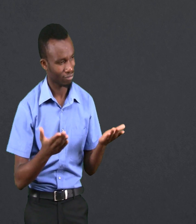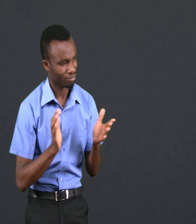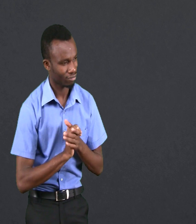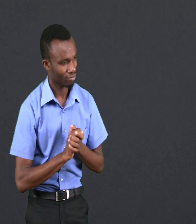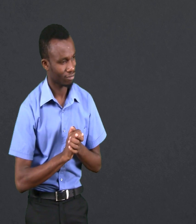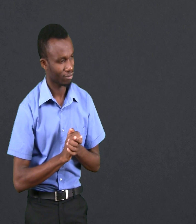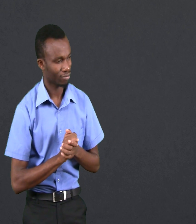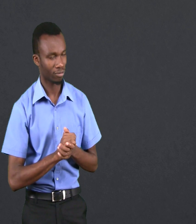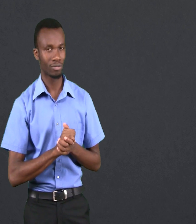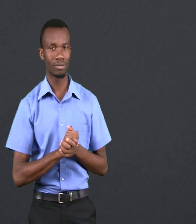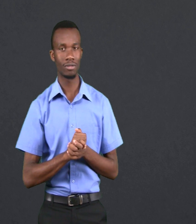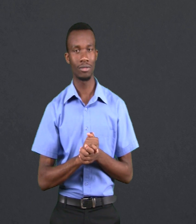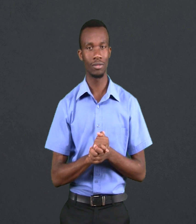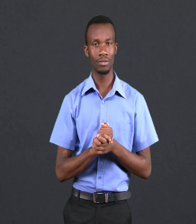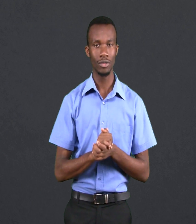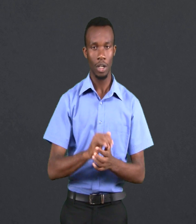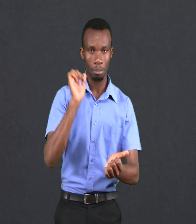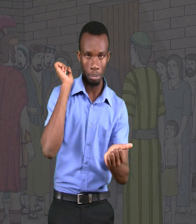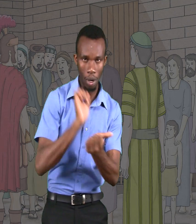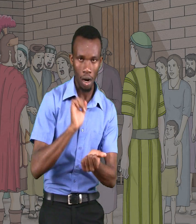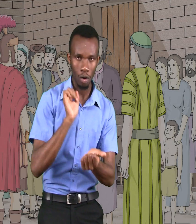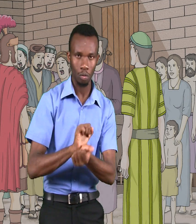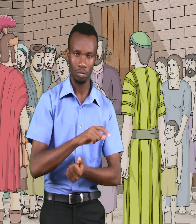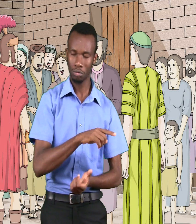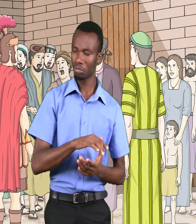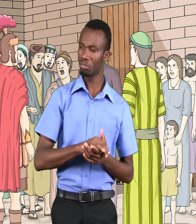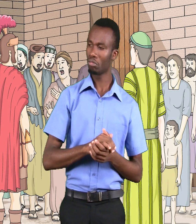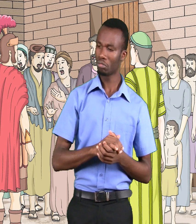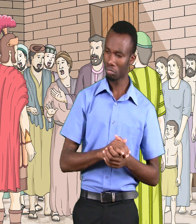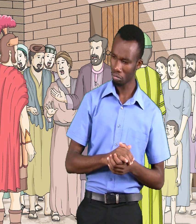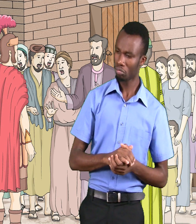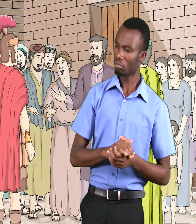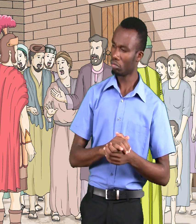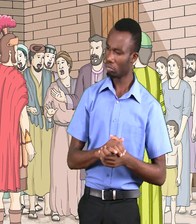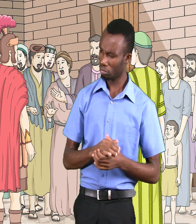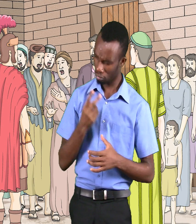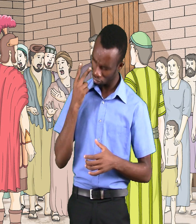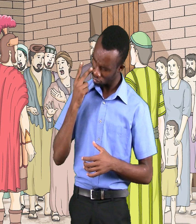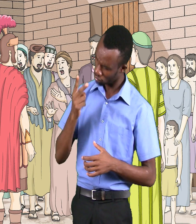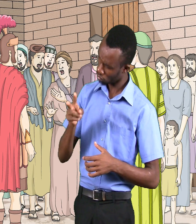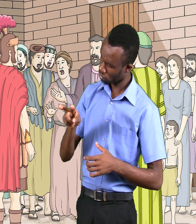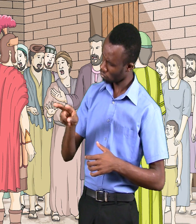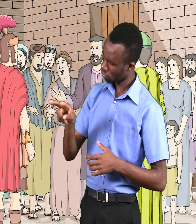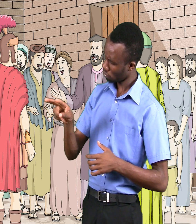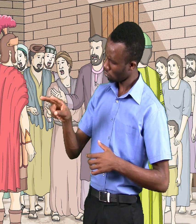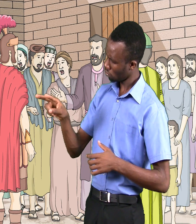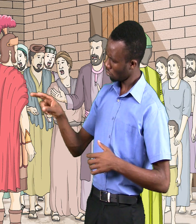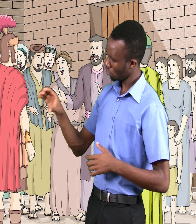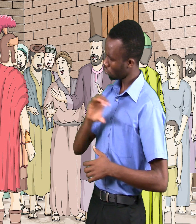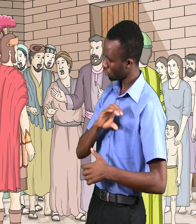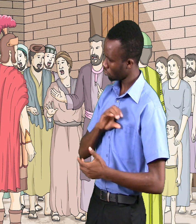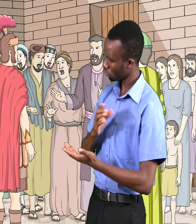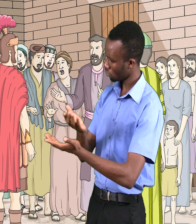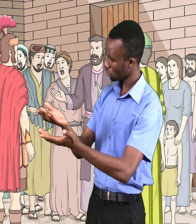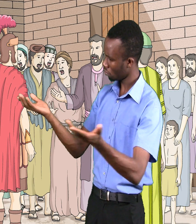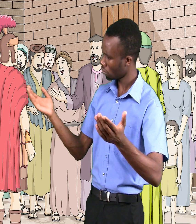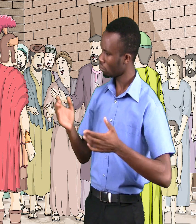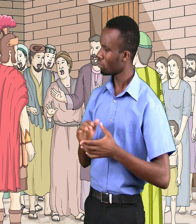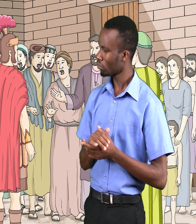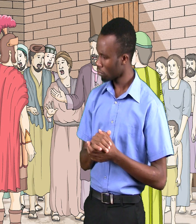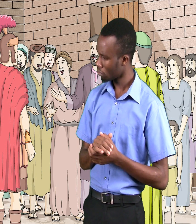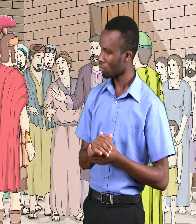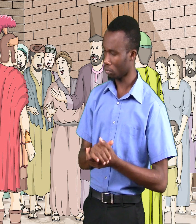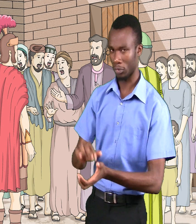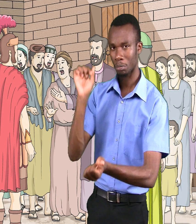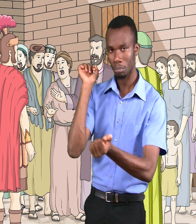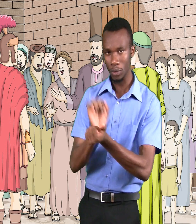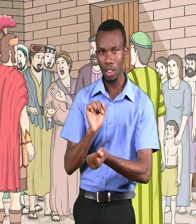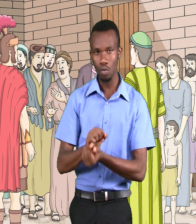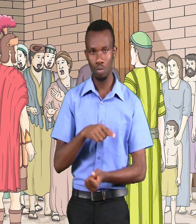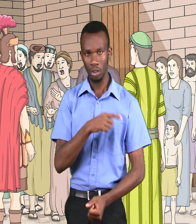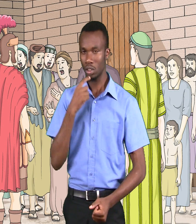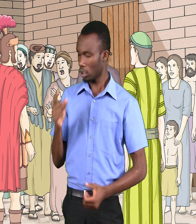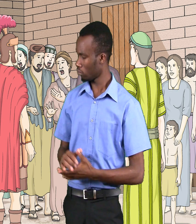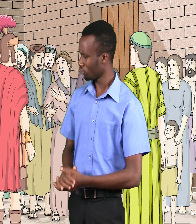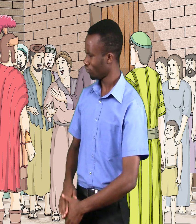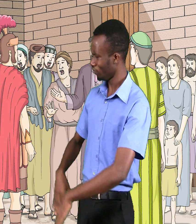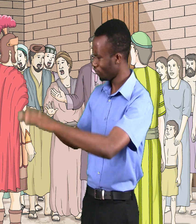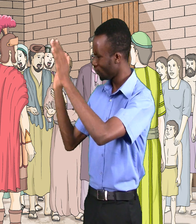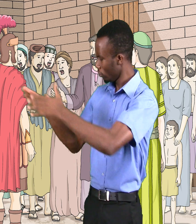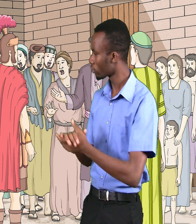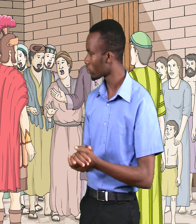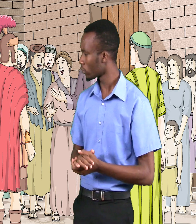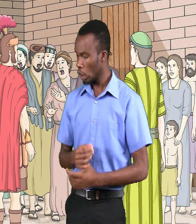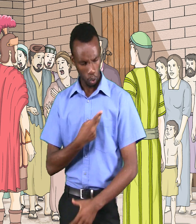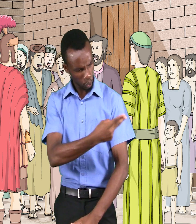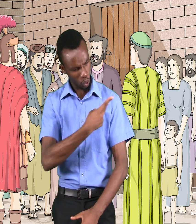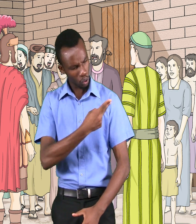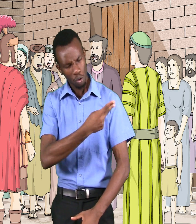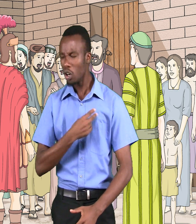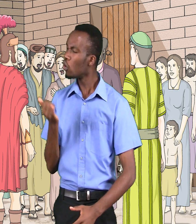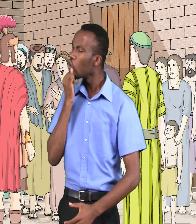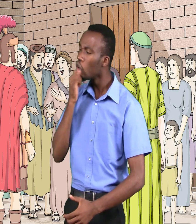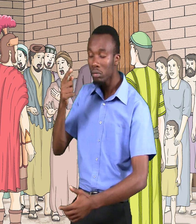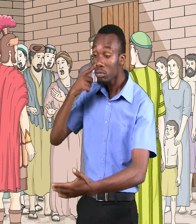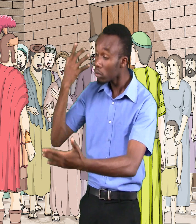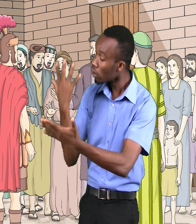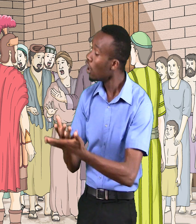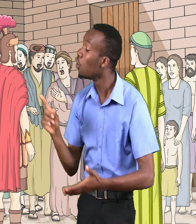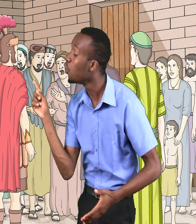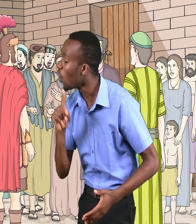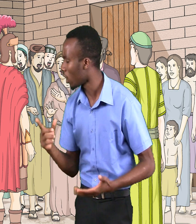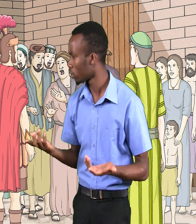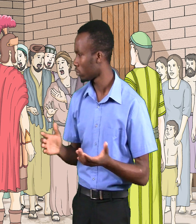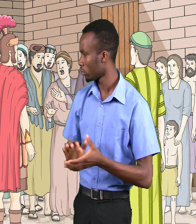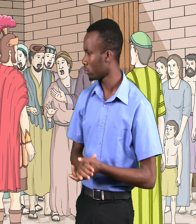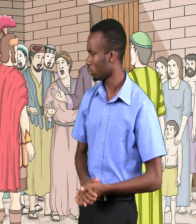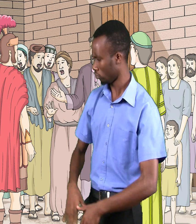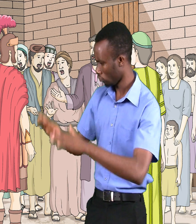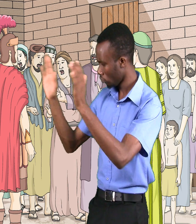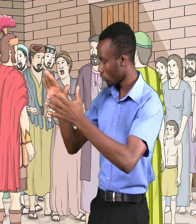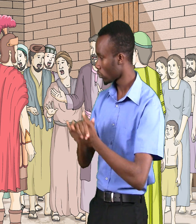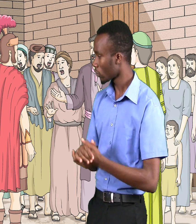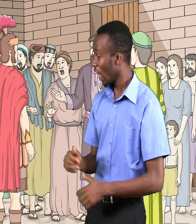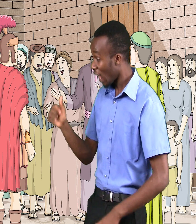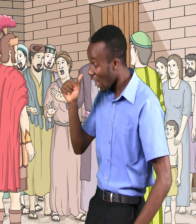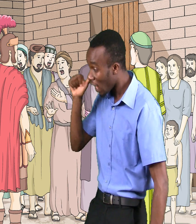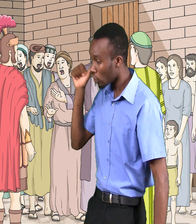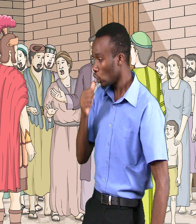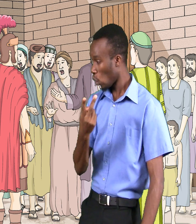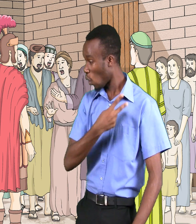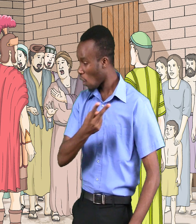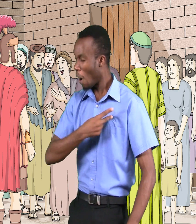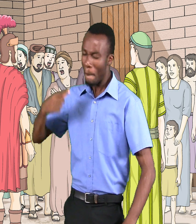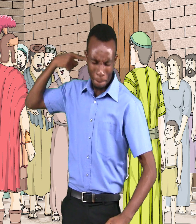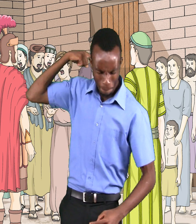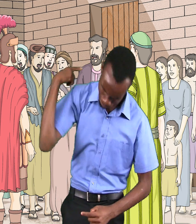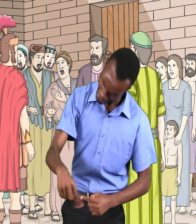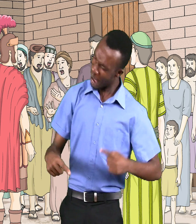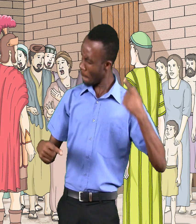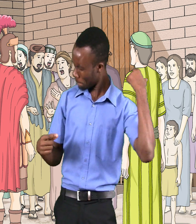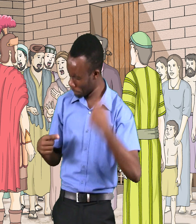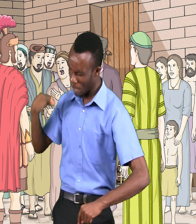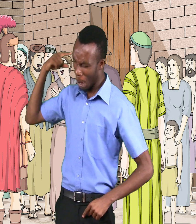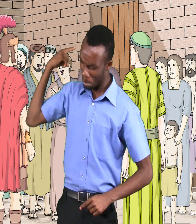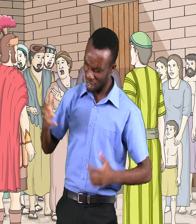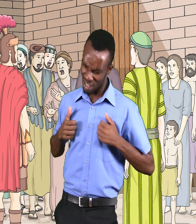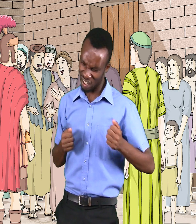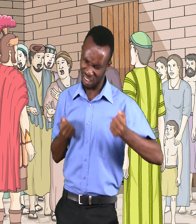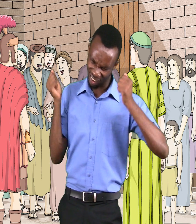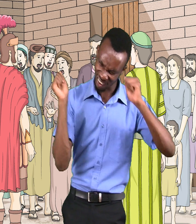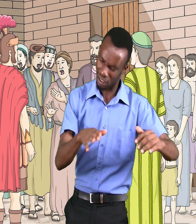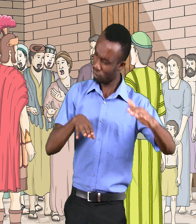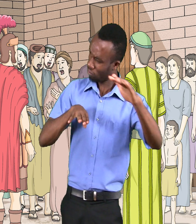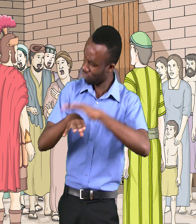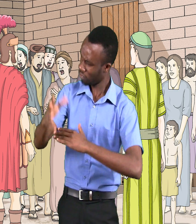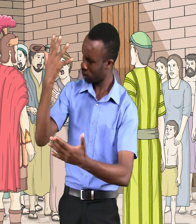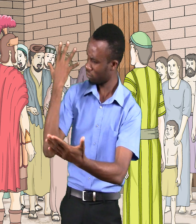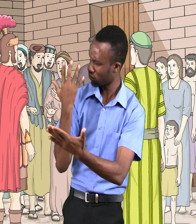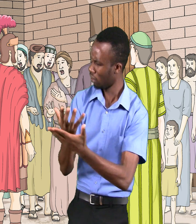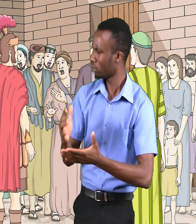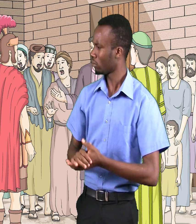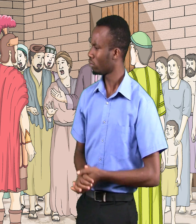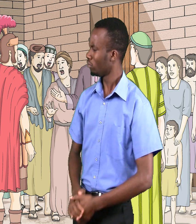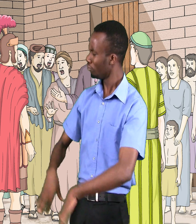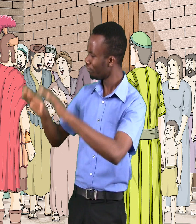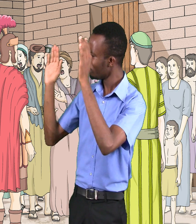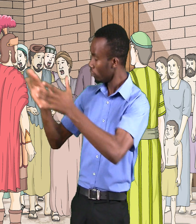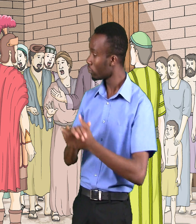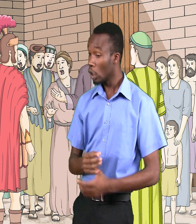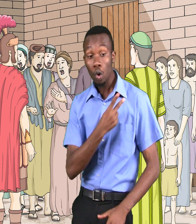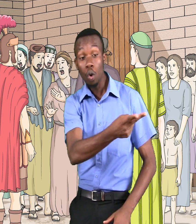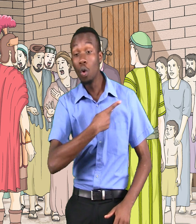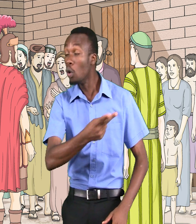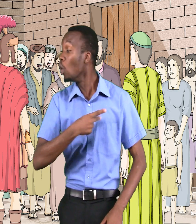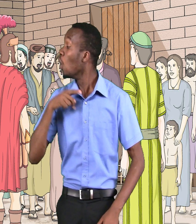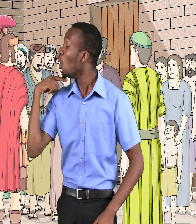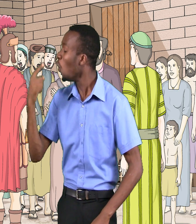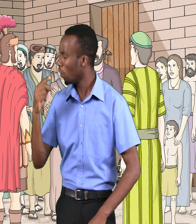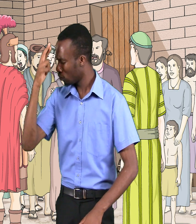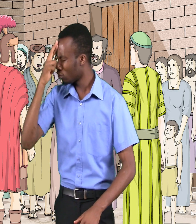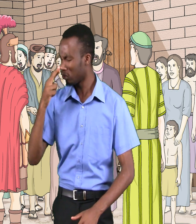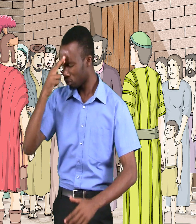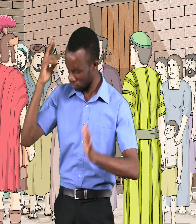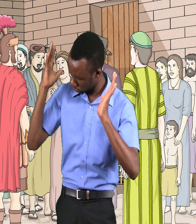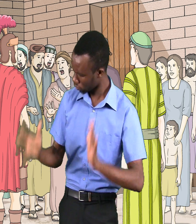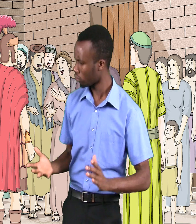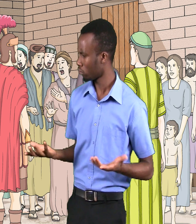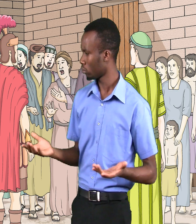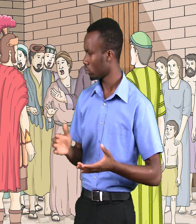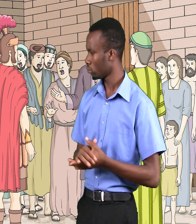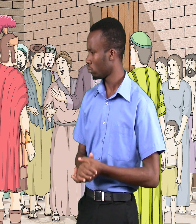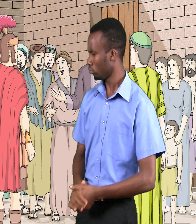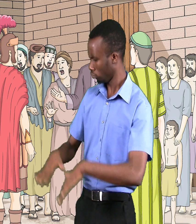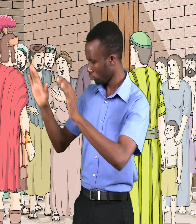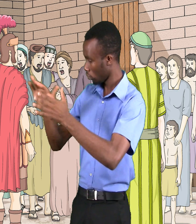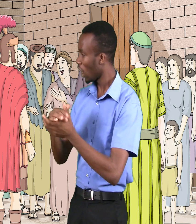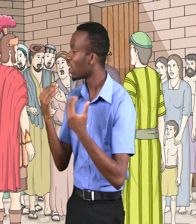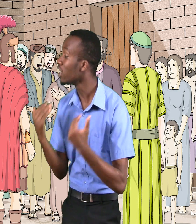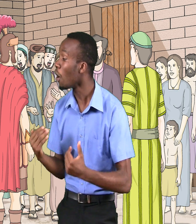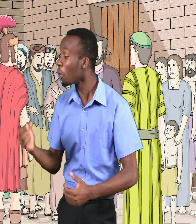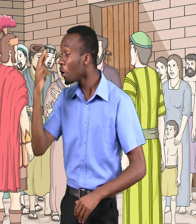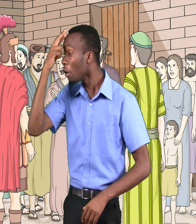When daylight came, the magistrates sent their officers with the order: “Release those men.” The jailer informed Paul: “The magistrates have sent orders to release you.